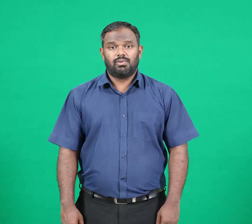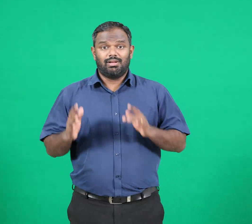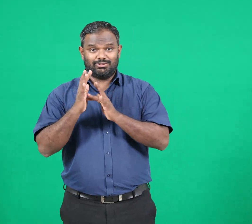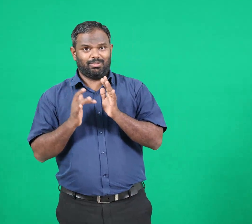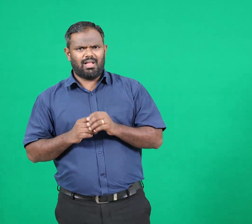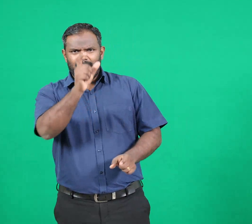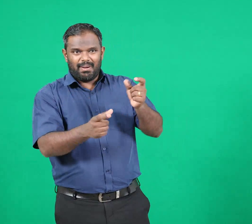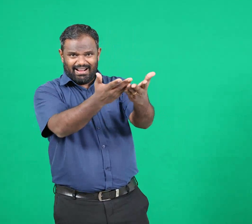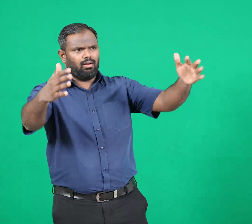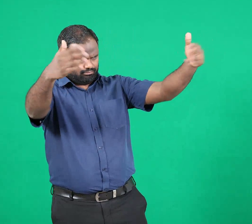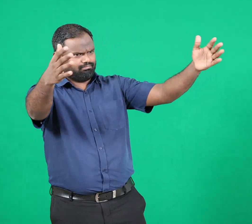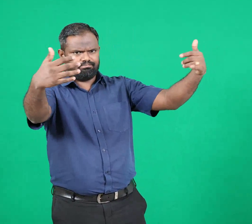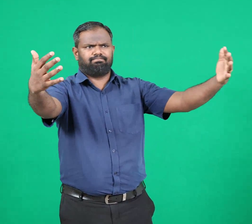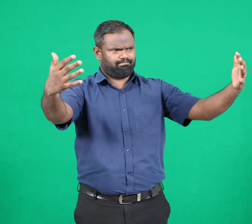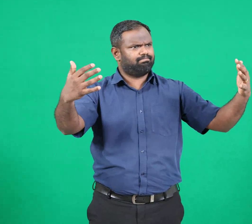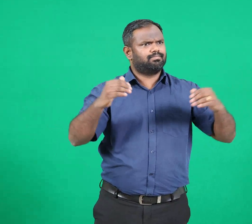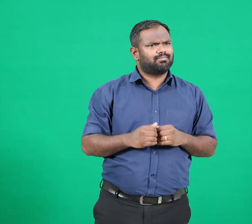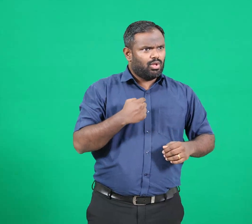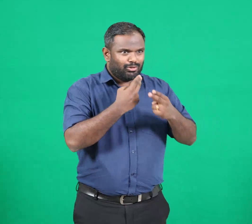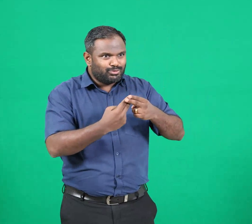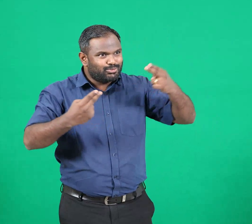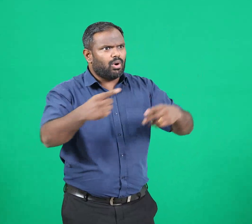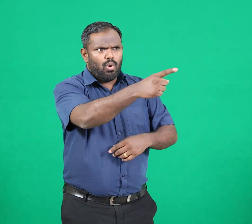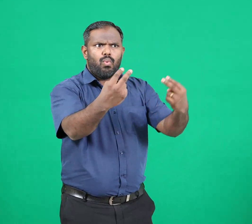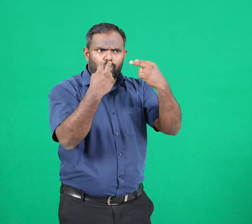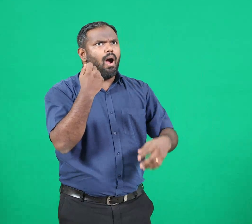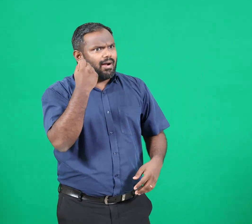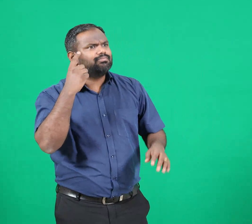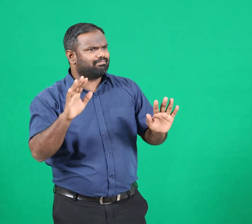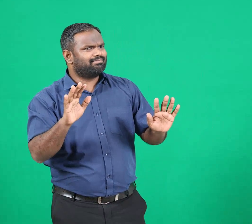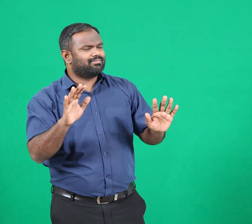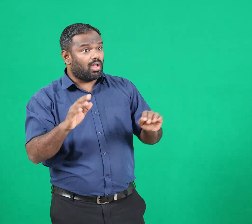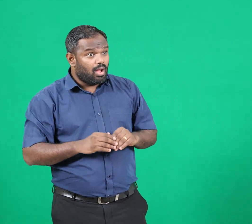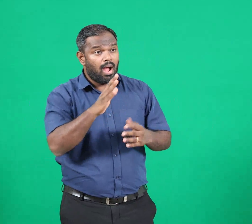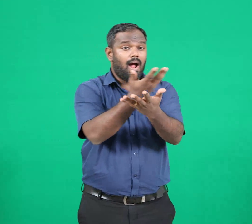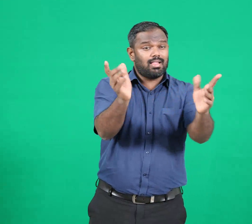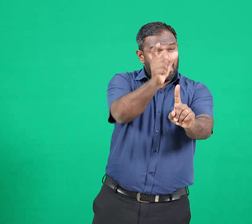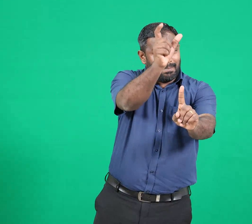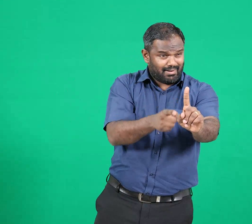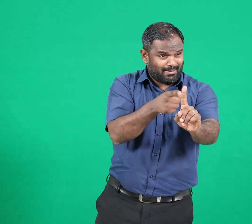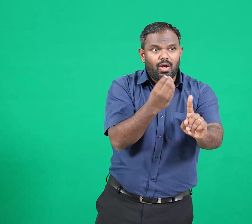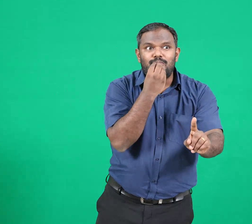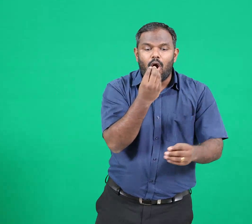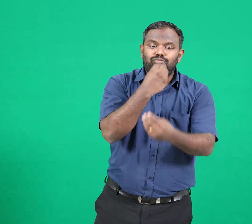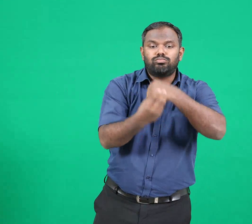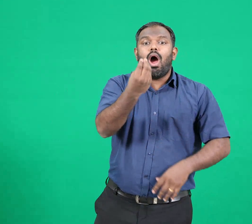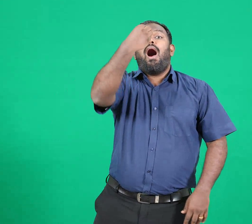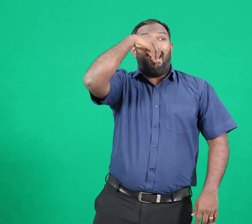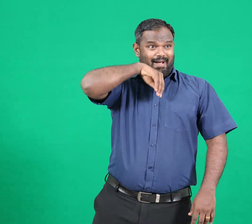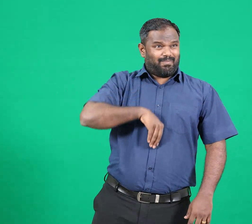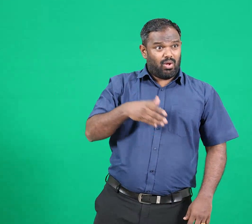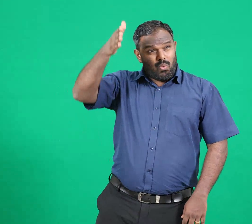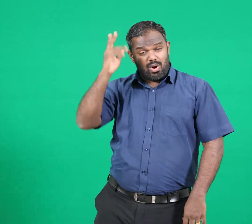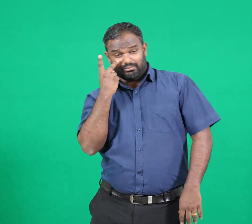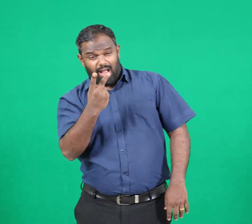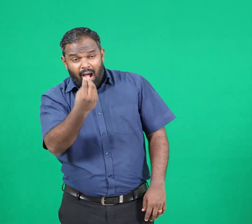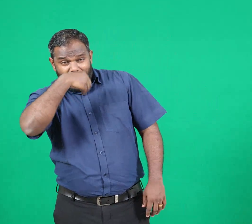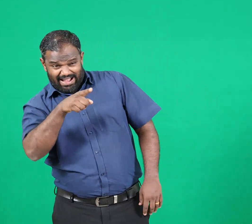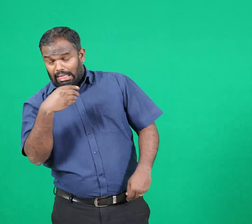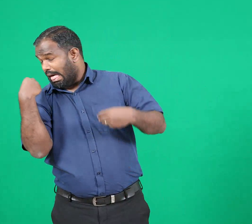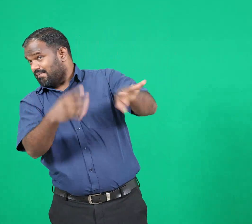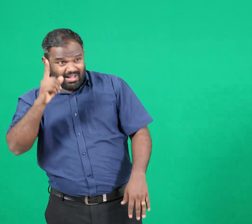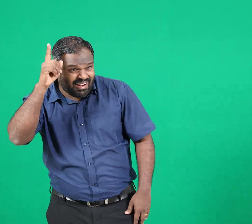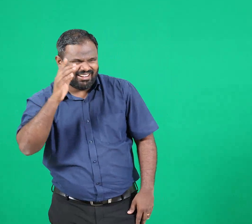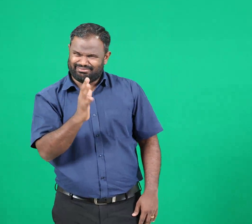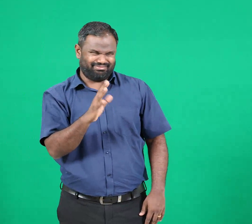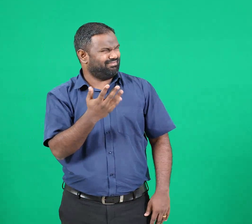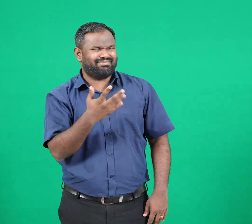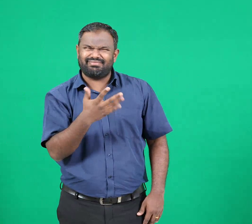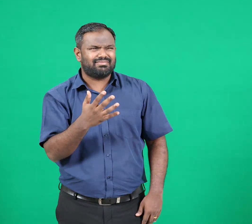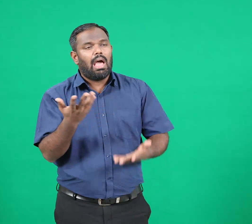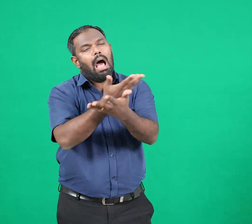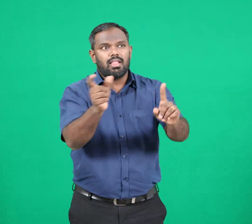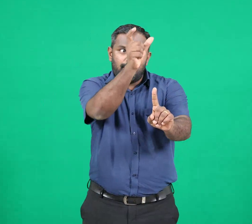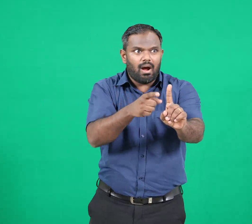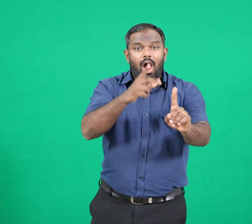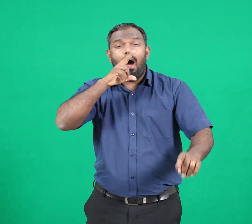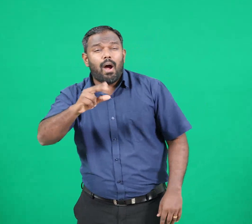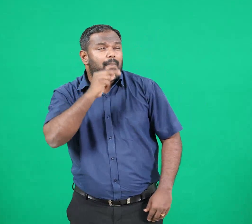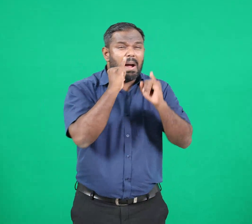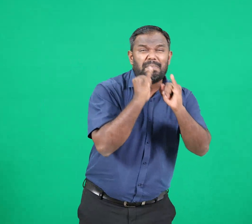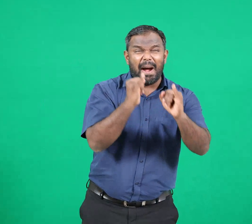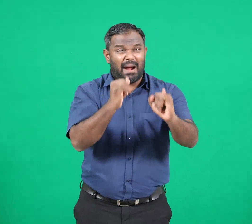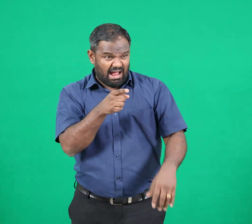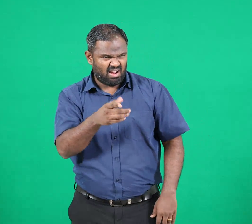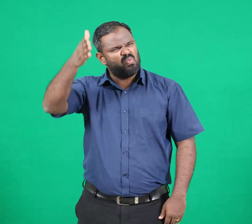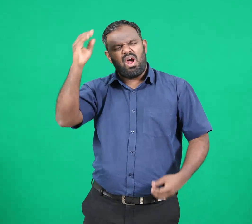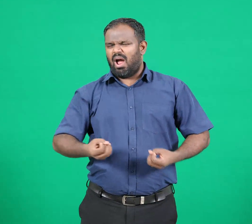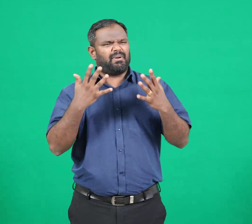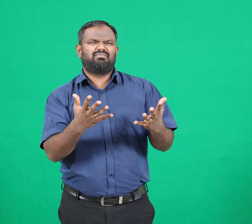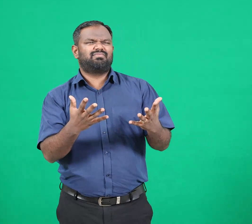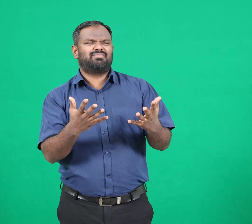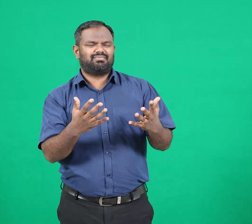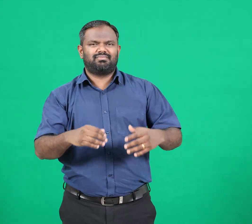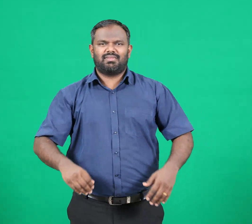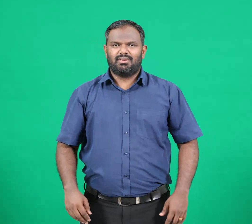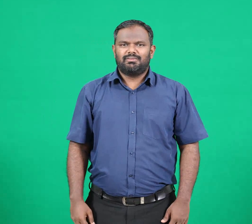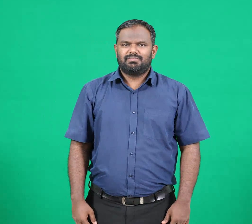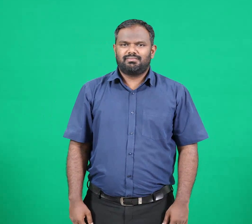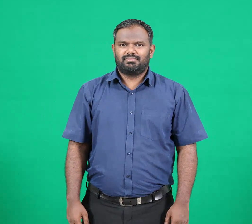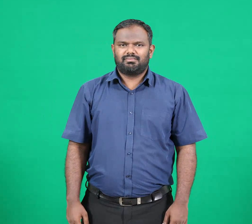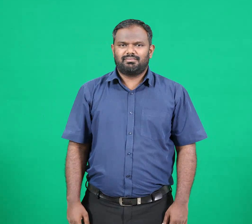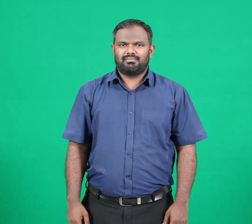Jesus called the crowd to Him and said, "Listen and understand. A man is not defiled by what enters his mouth, but by what comes out of it."